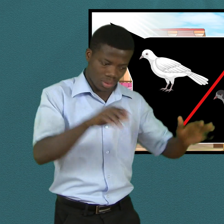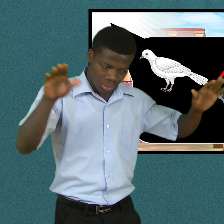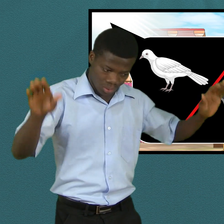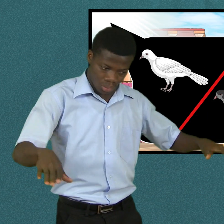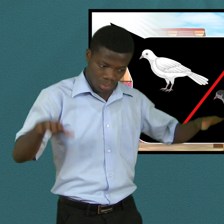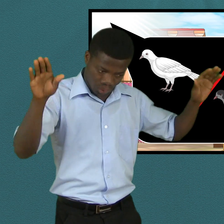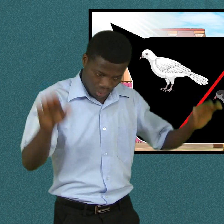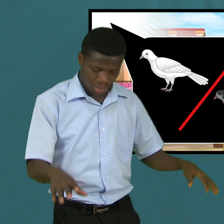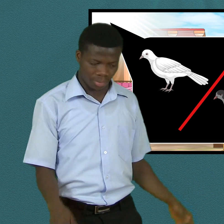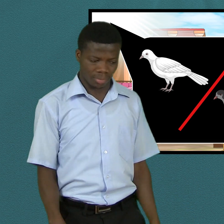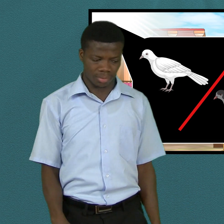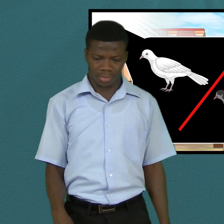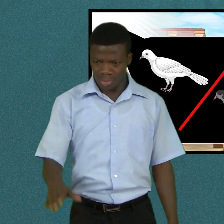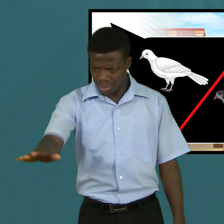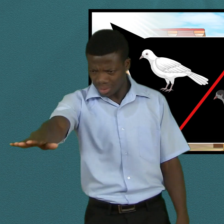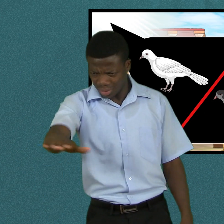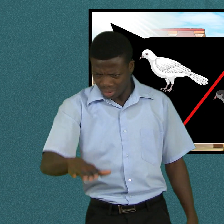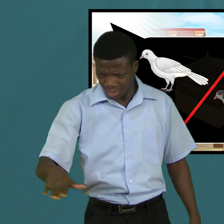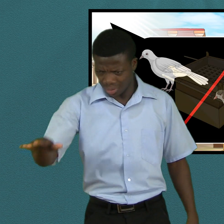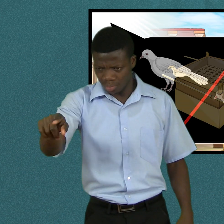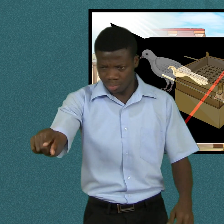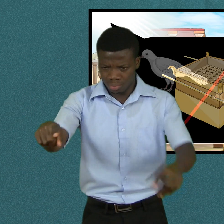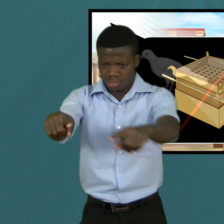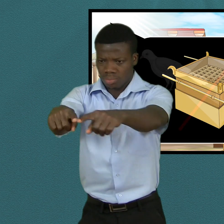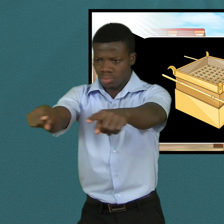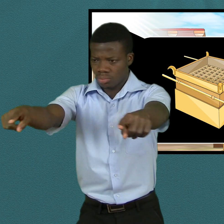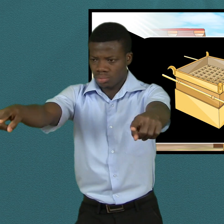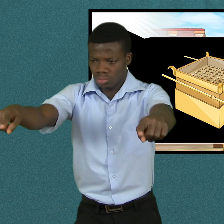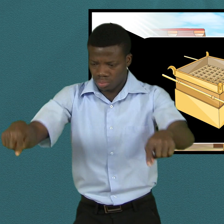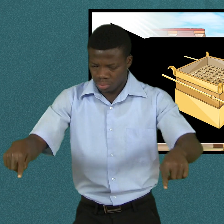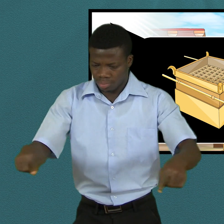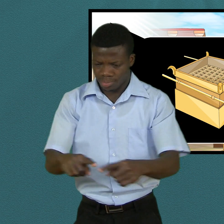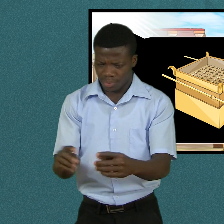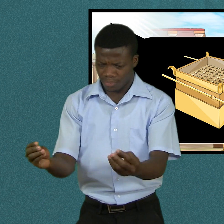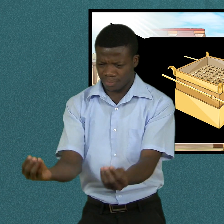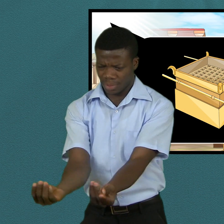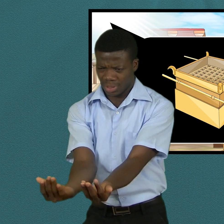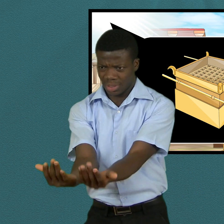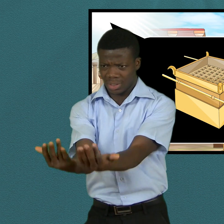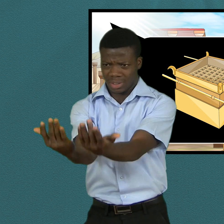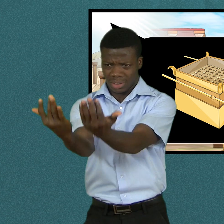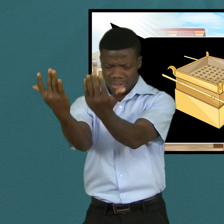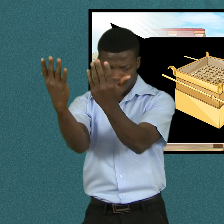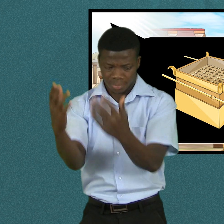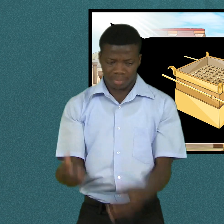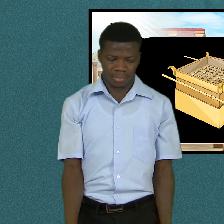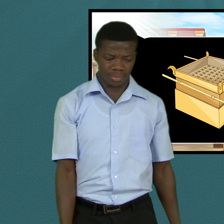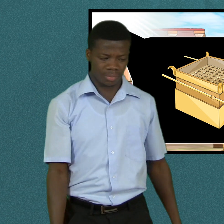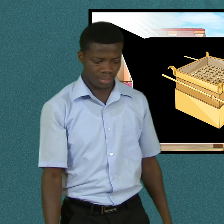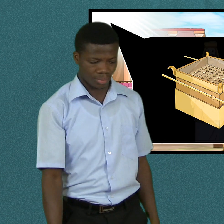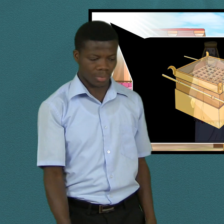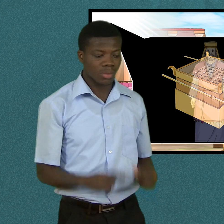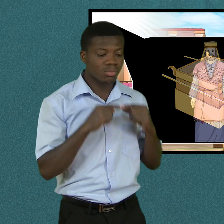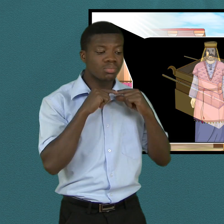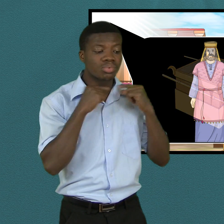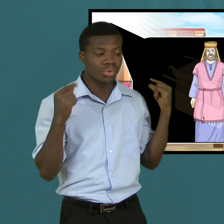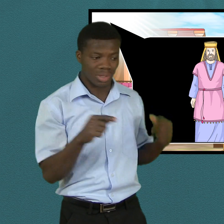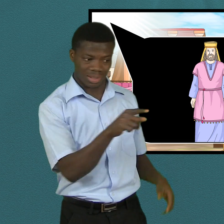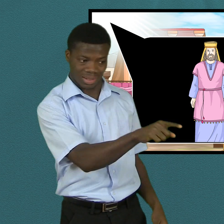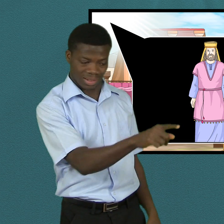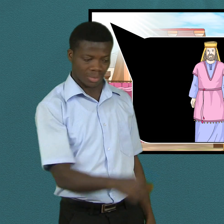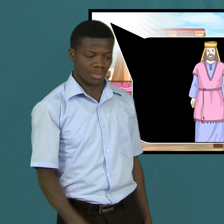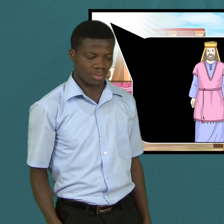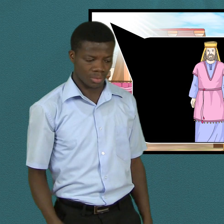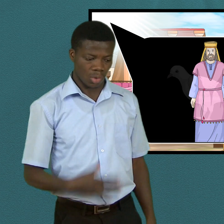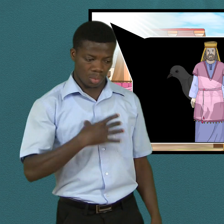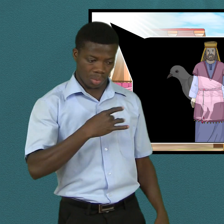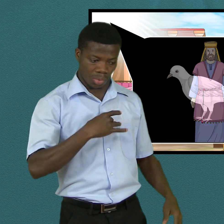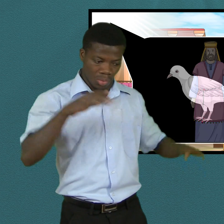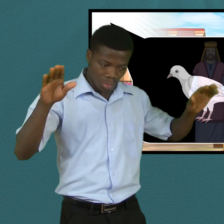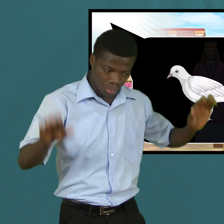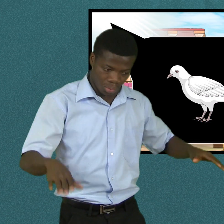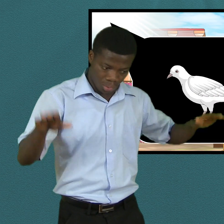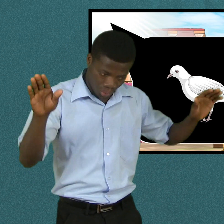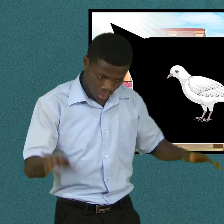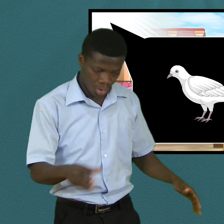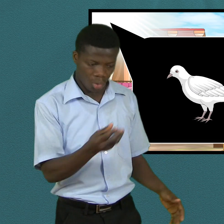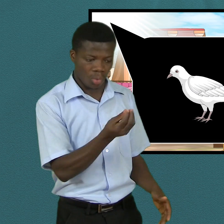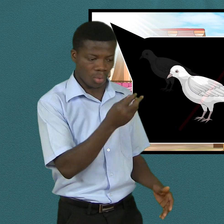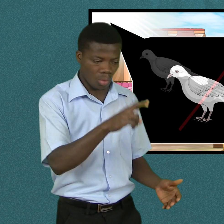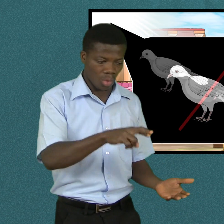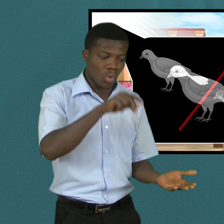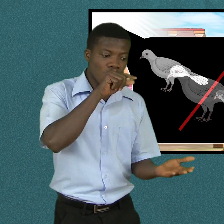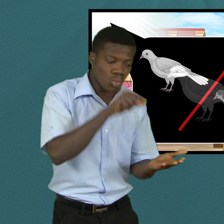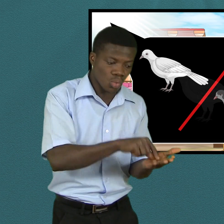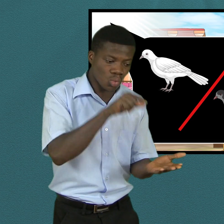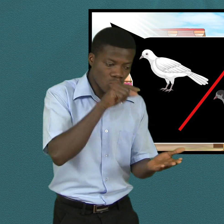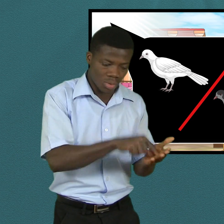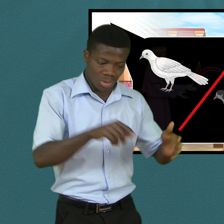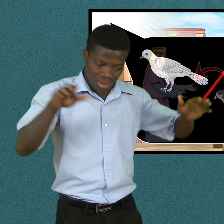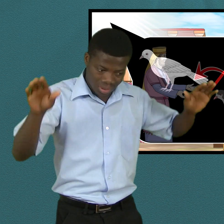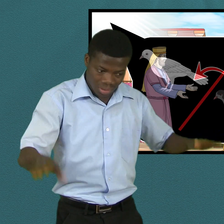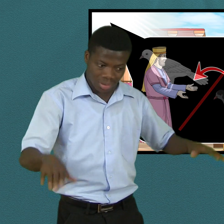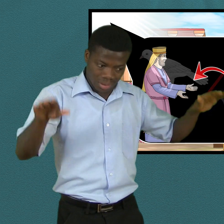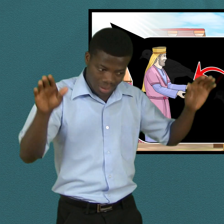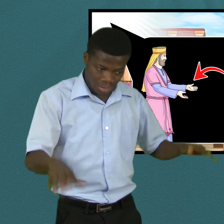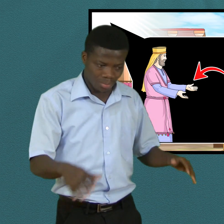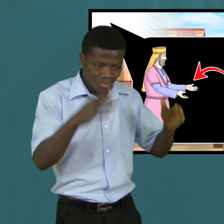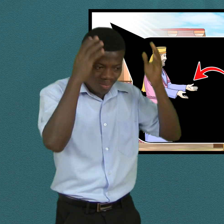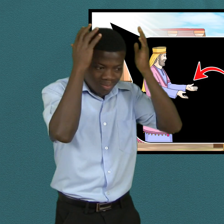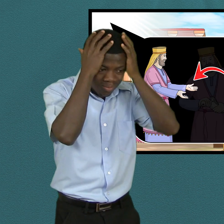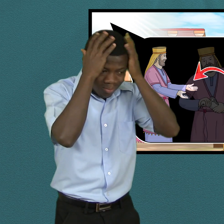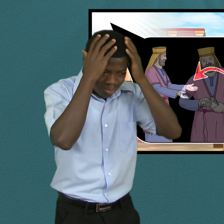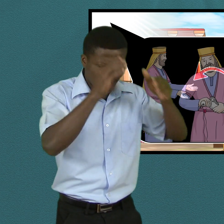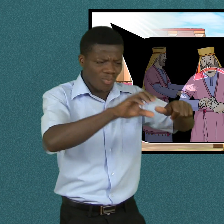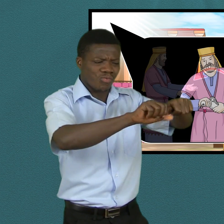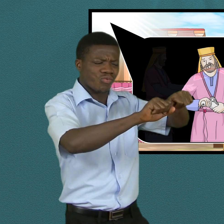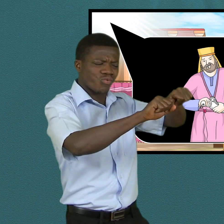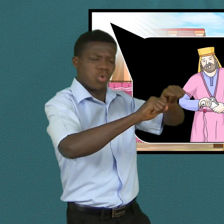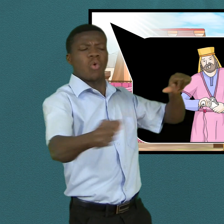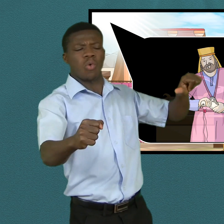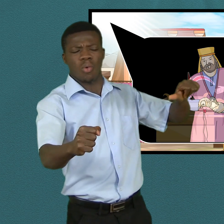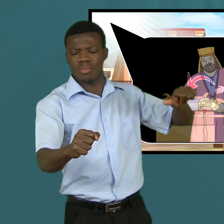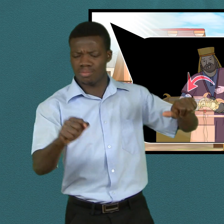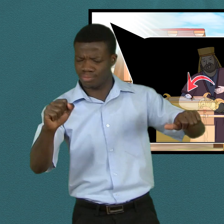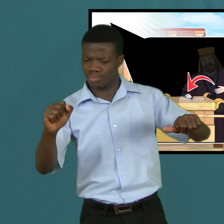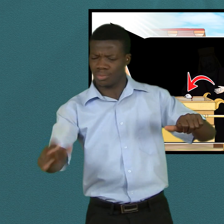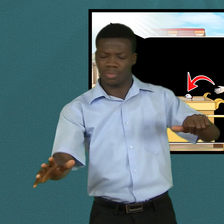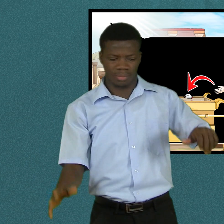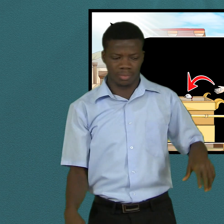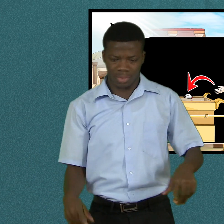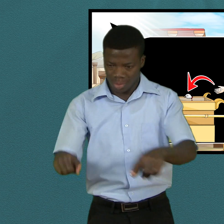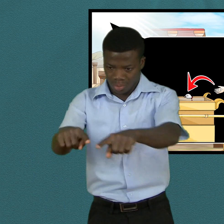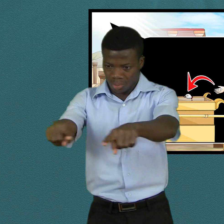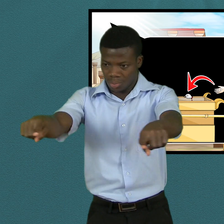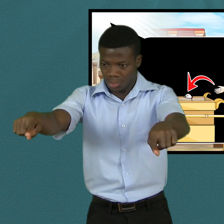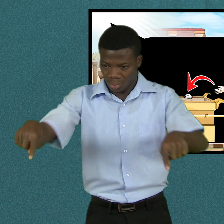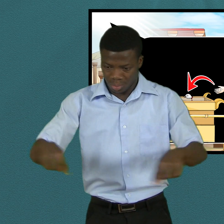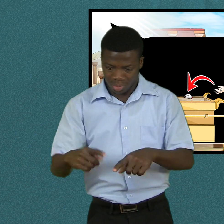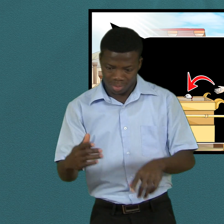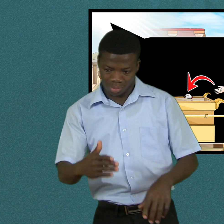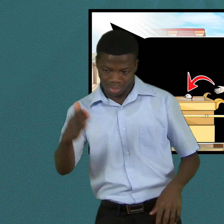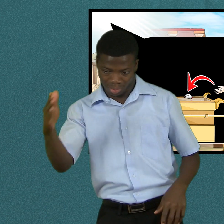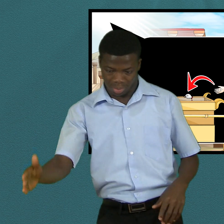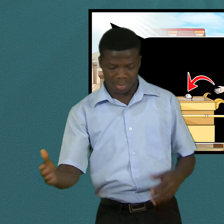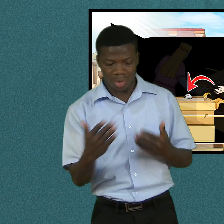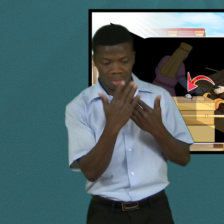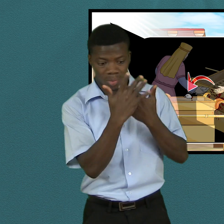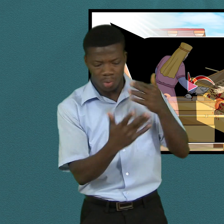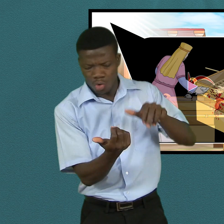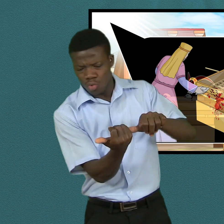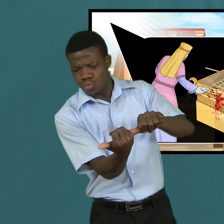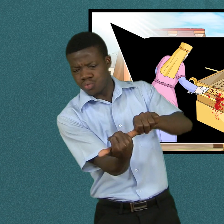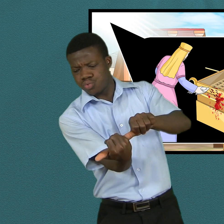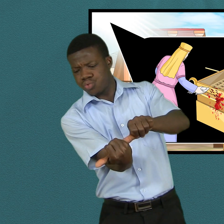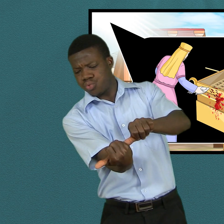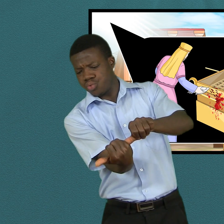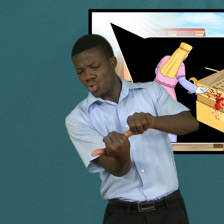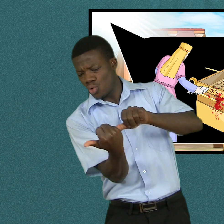Then the priest shall bring it to the altar, twist off its head, and burn it on the altar;